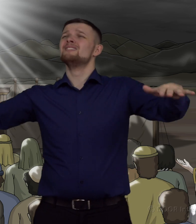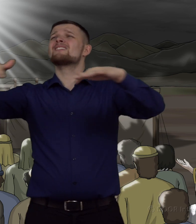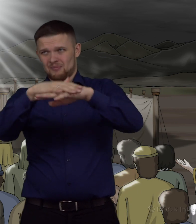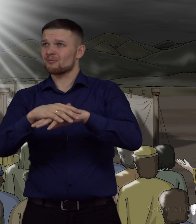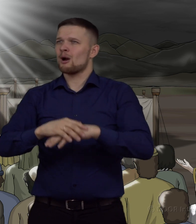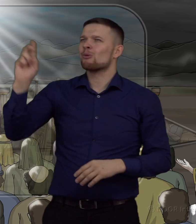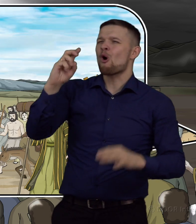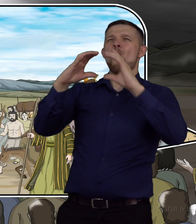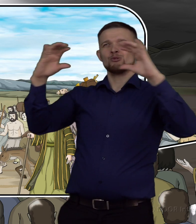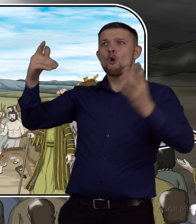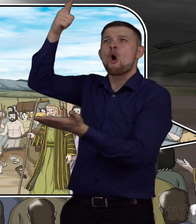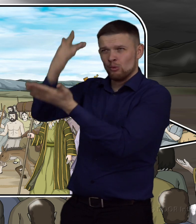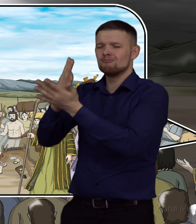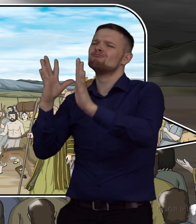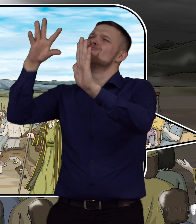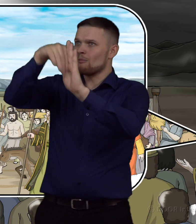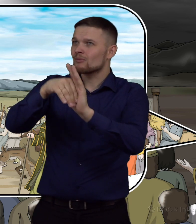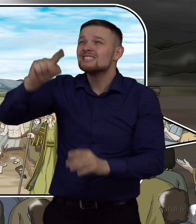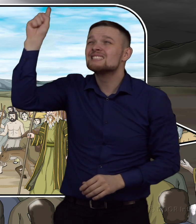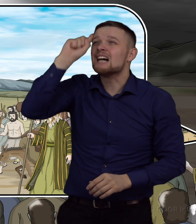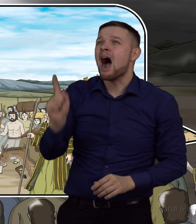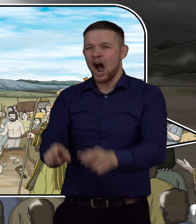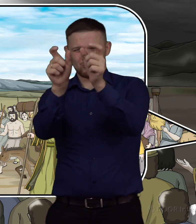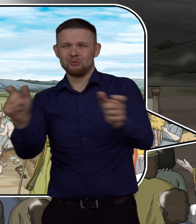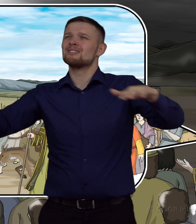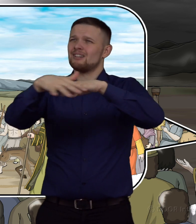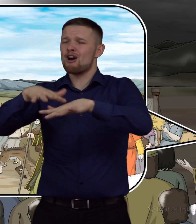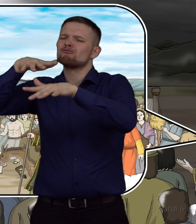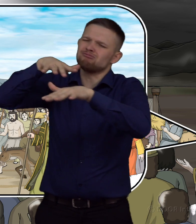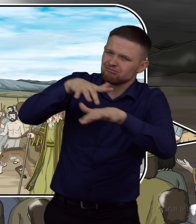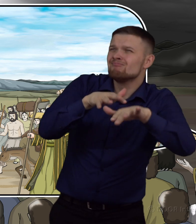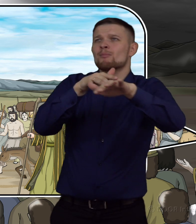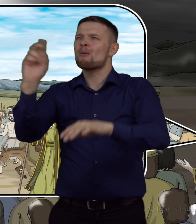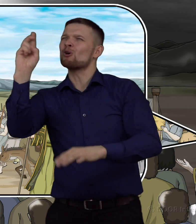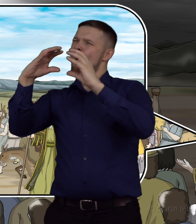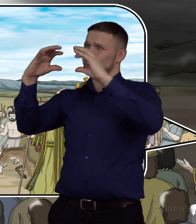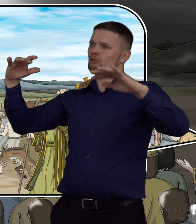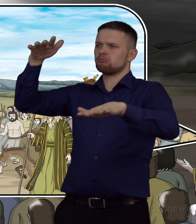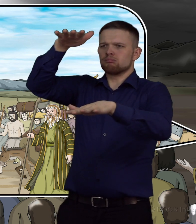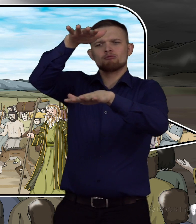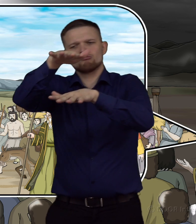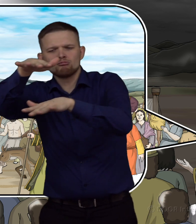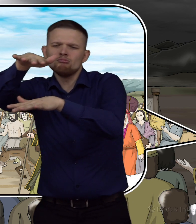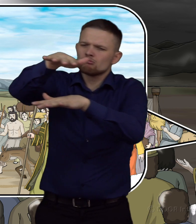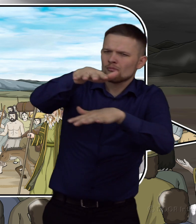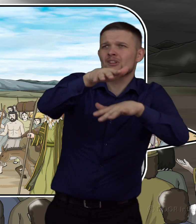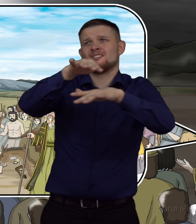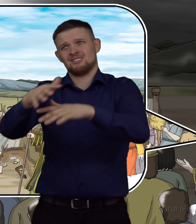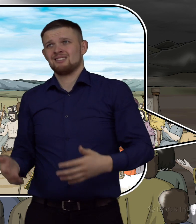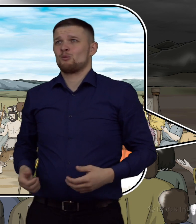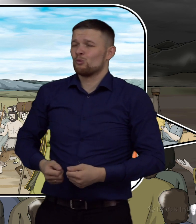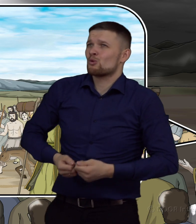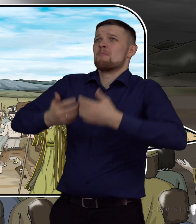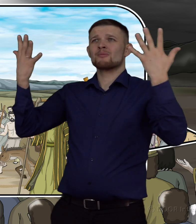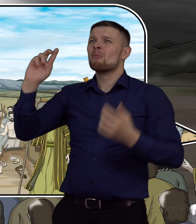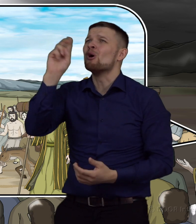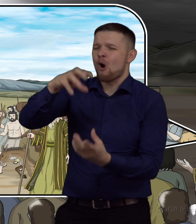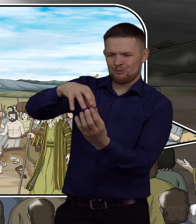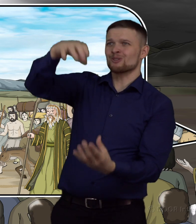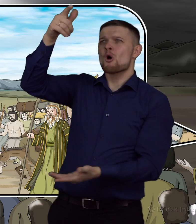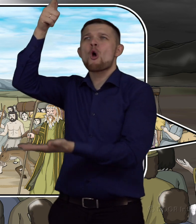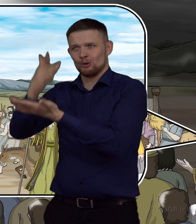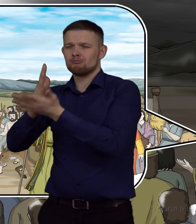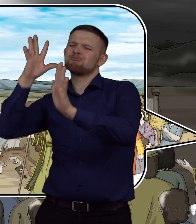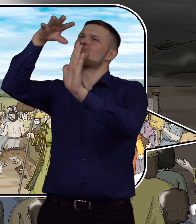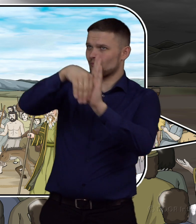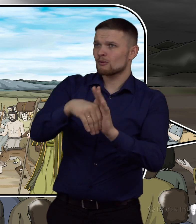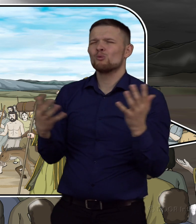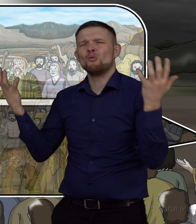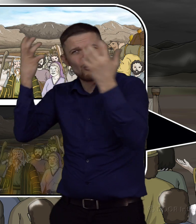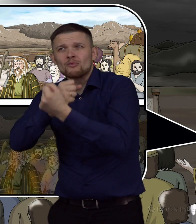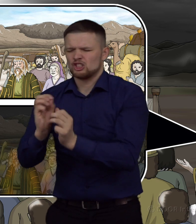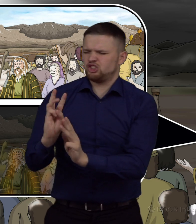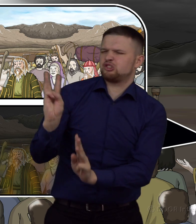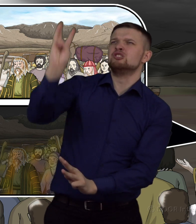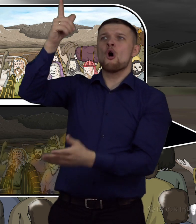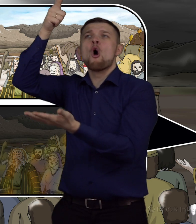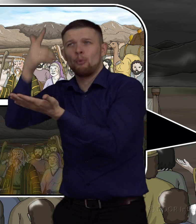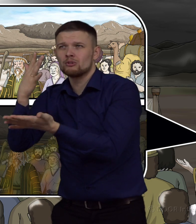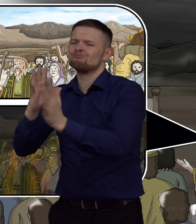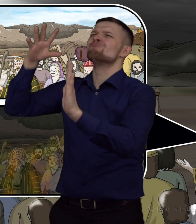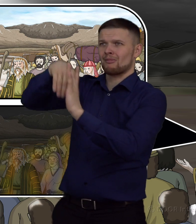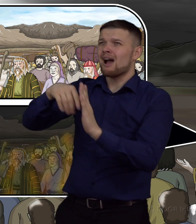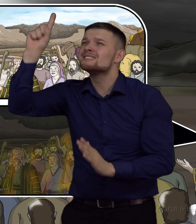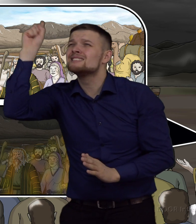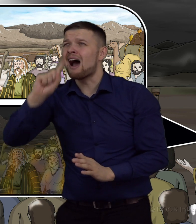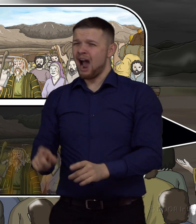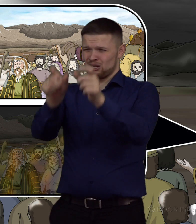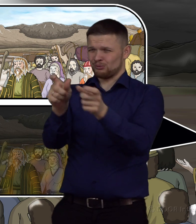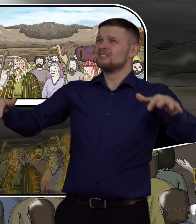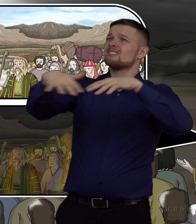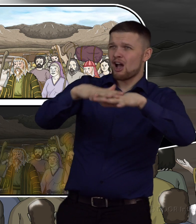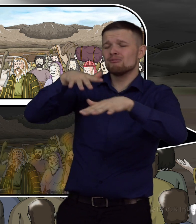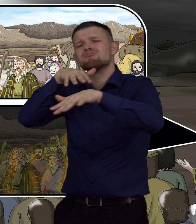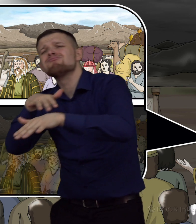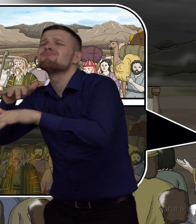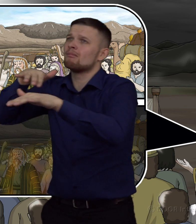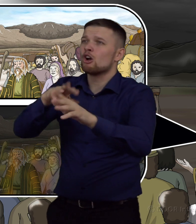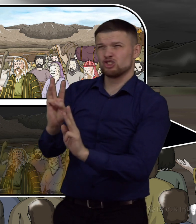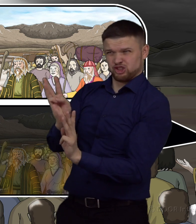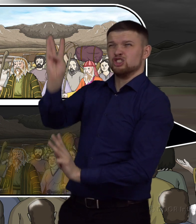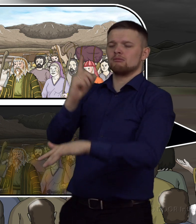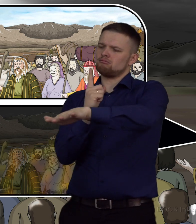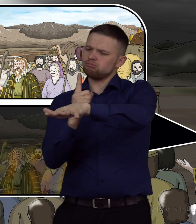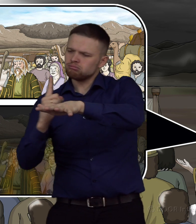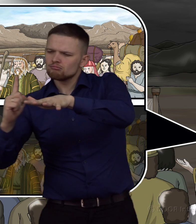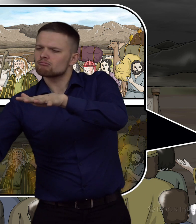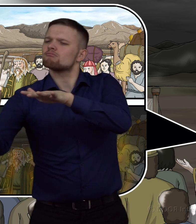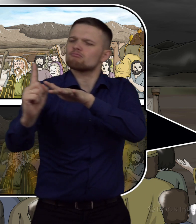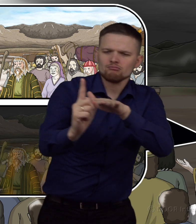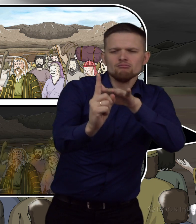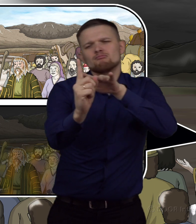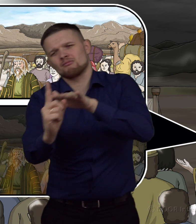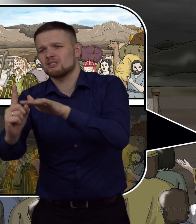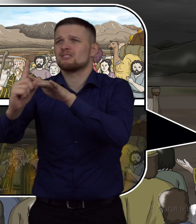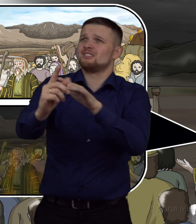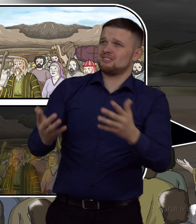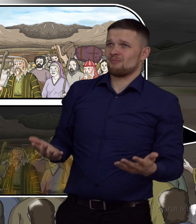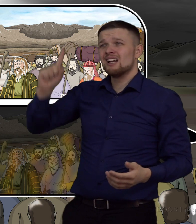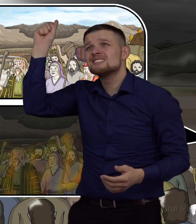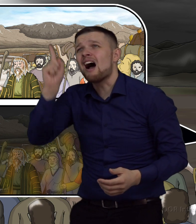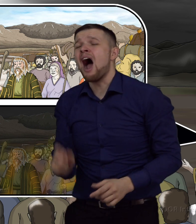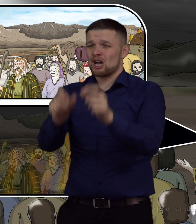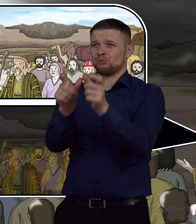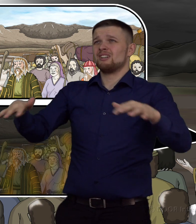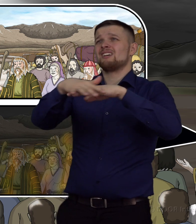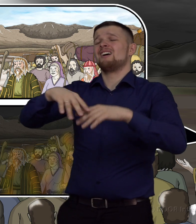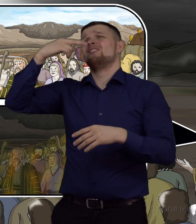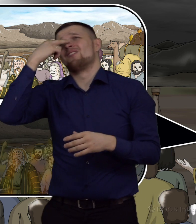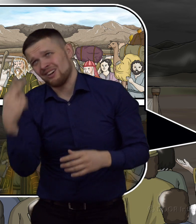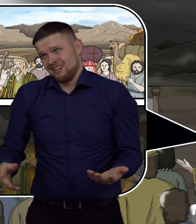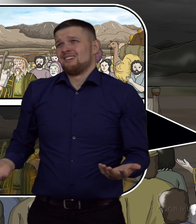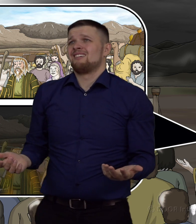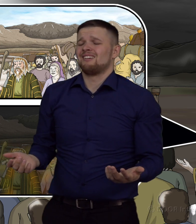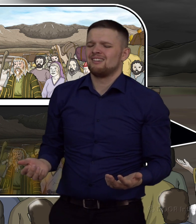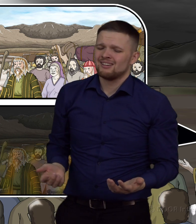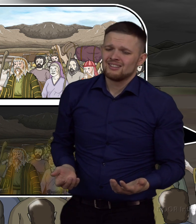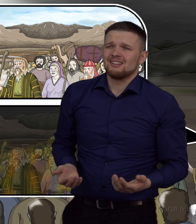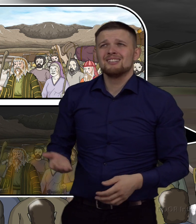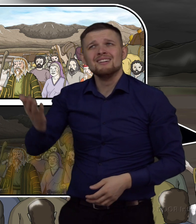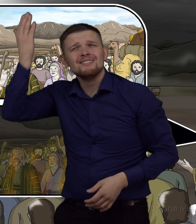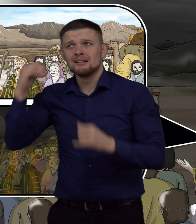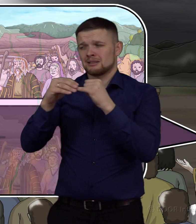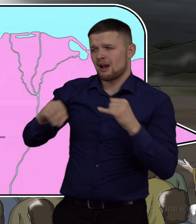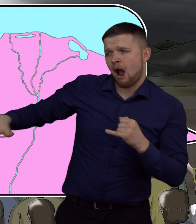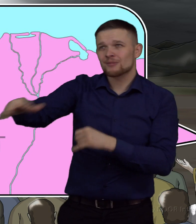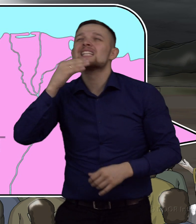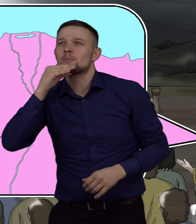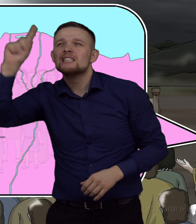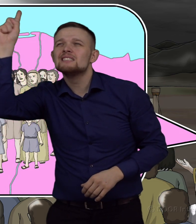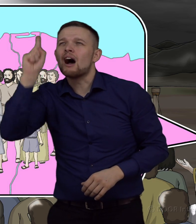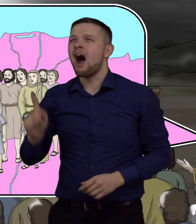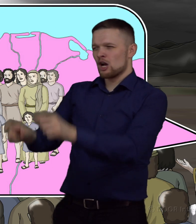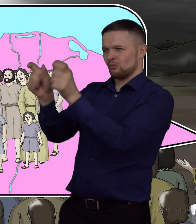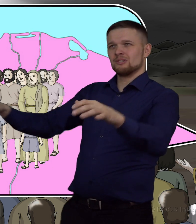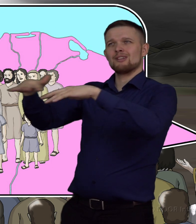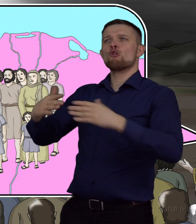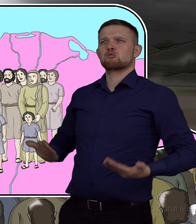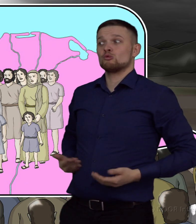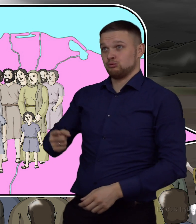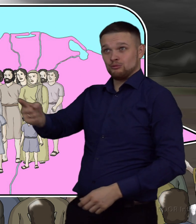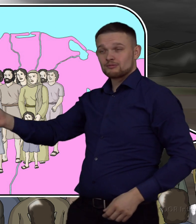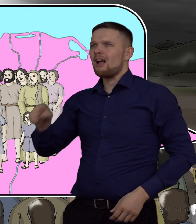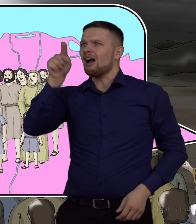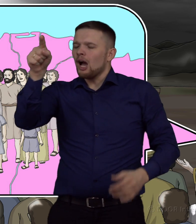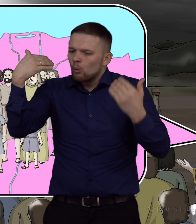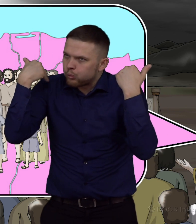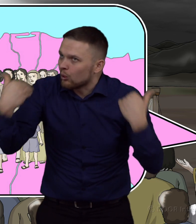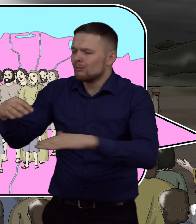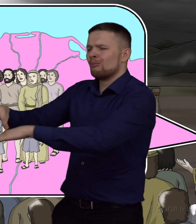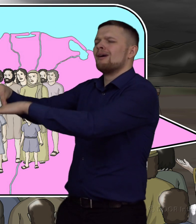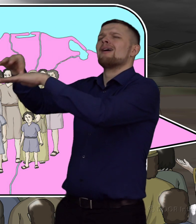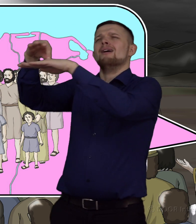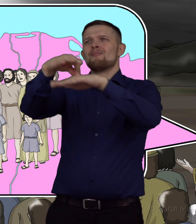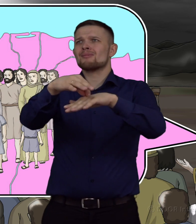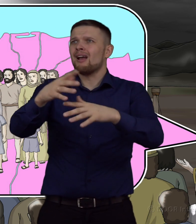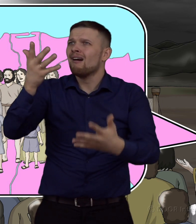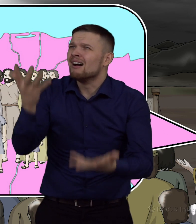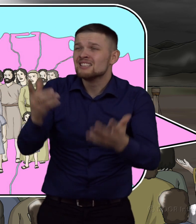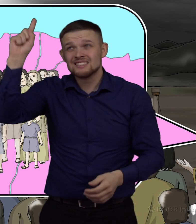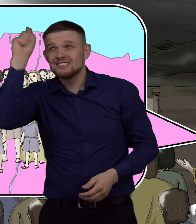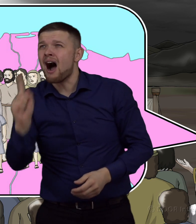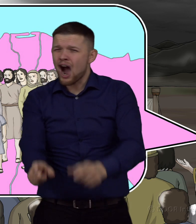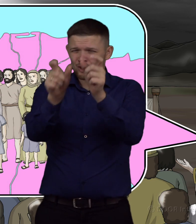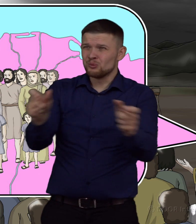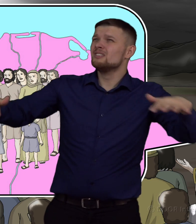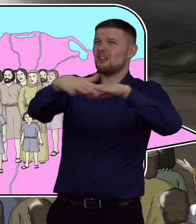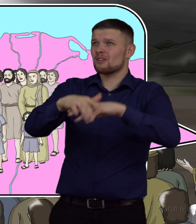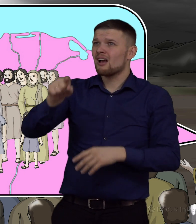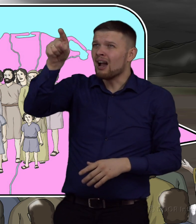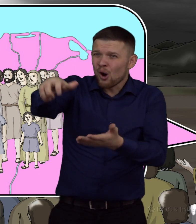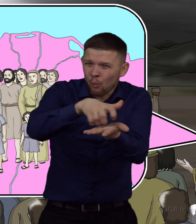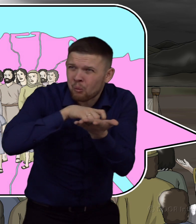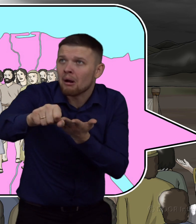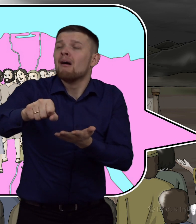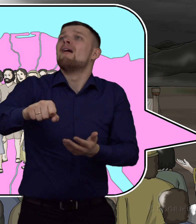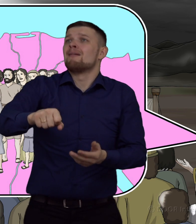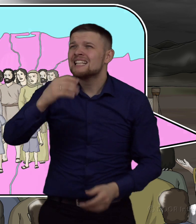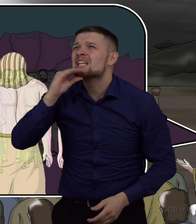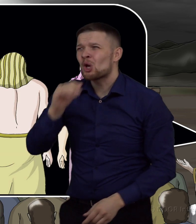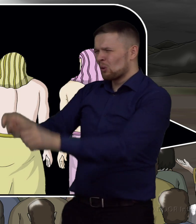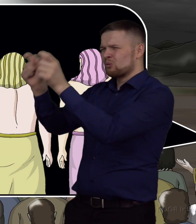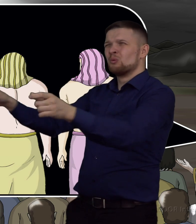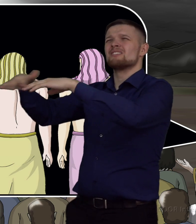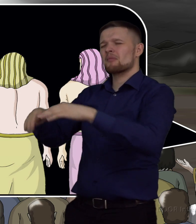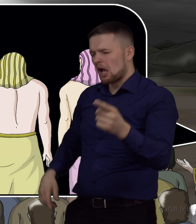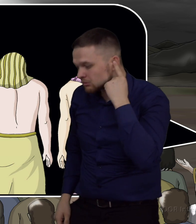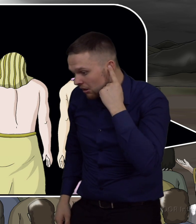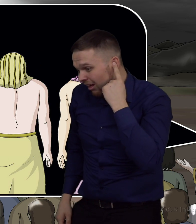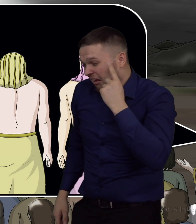They have already heard that You, O LORD, are in the midst of this people, that You, O LORD, have been seen face to face, that Your cloud stands over them, and that You go before them in a pillar of cloud by day and a pillar of fire by night.